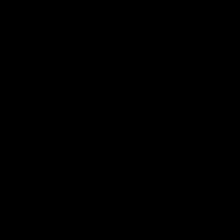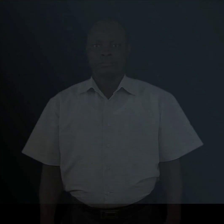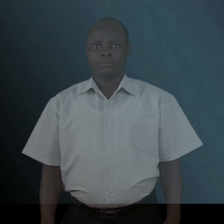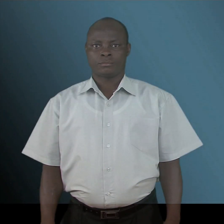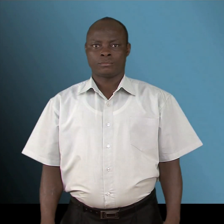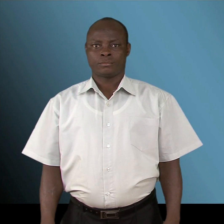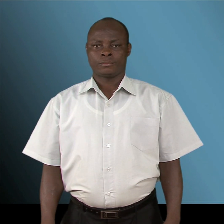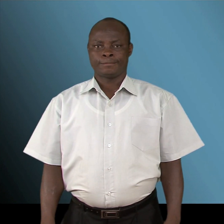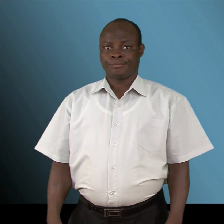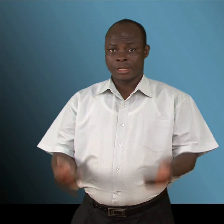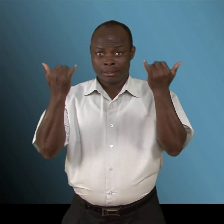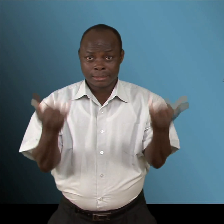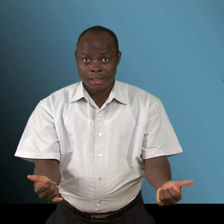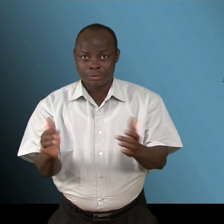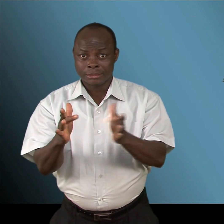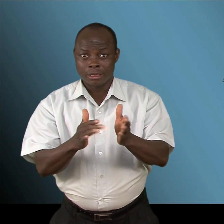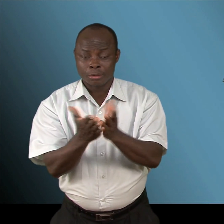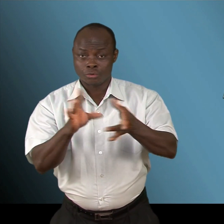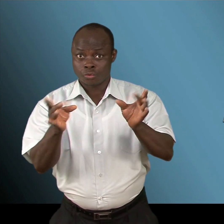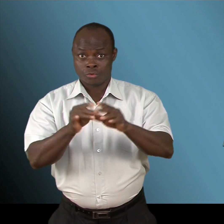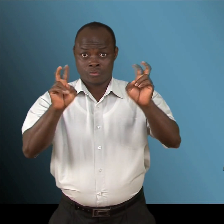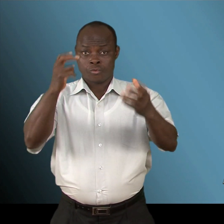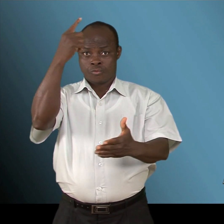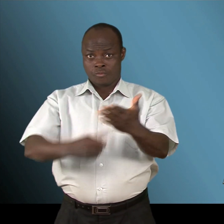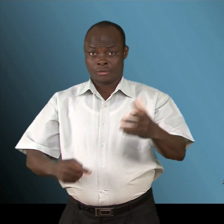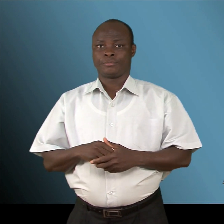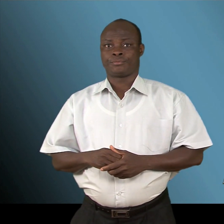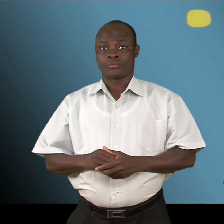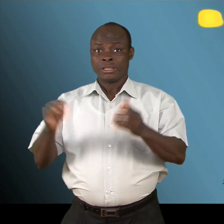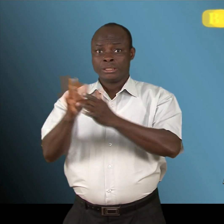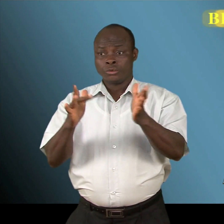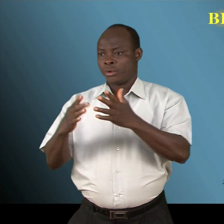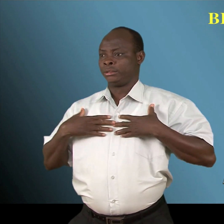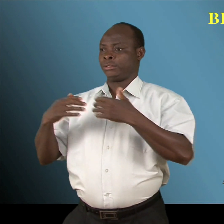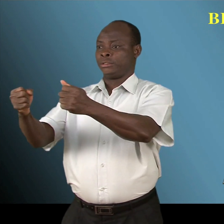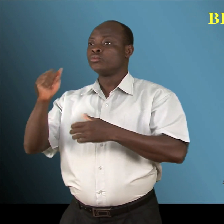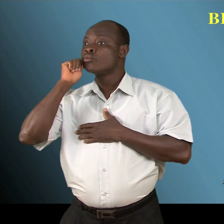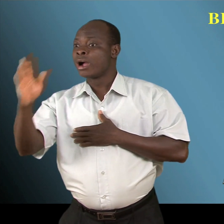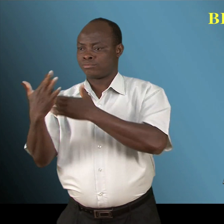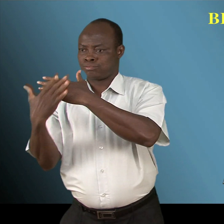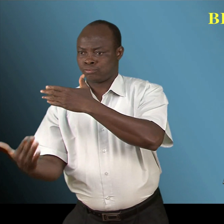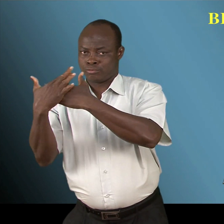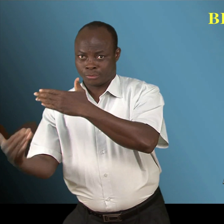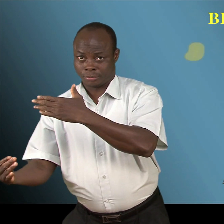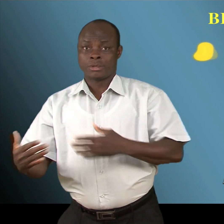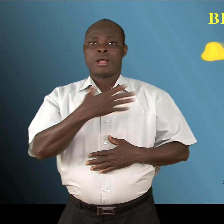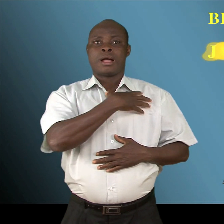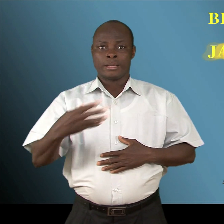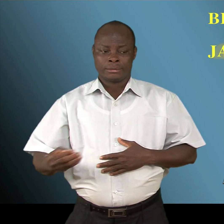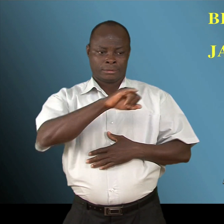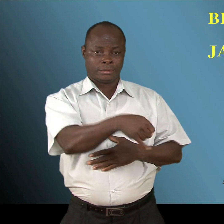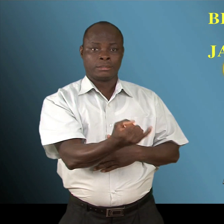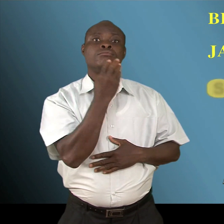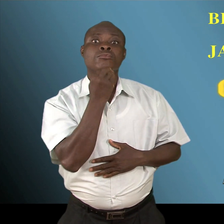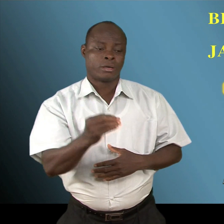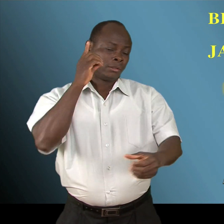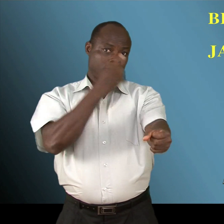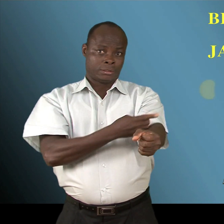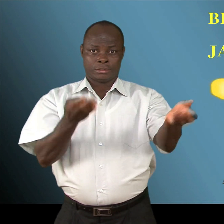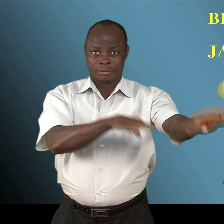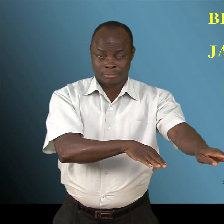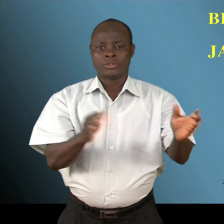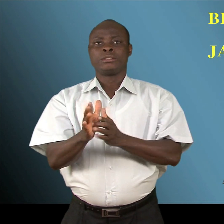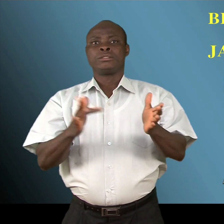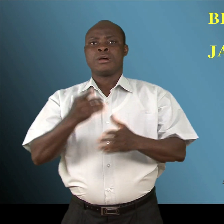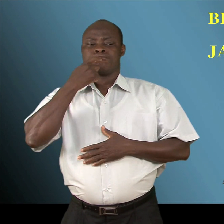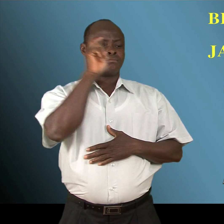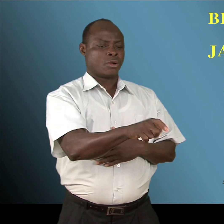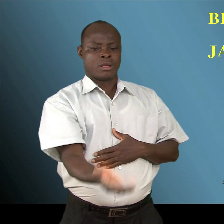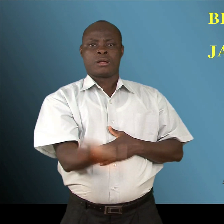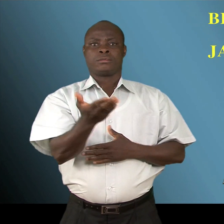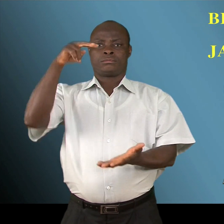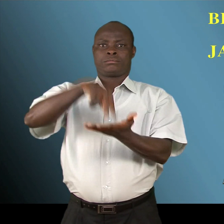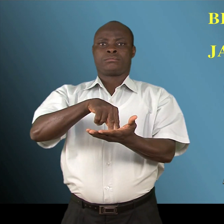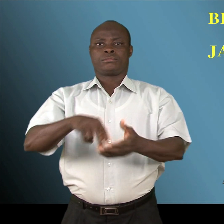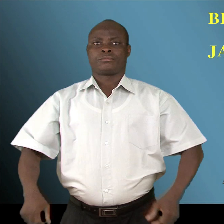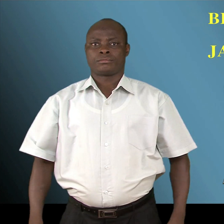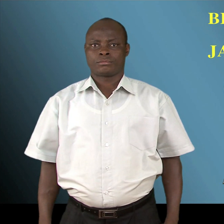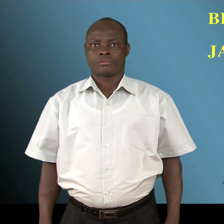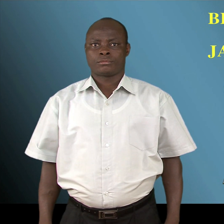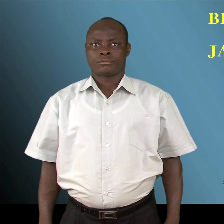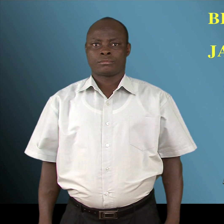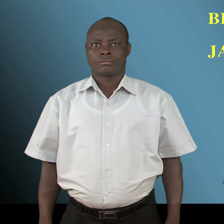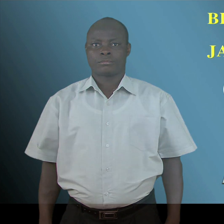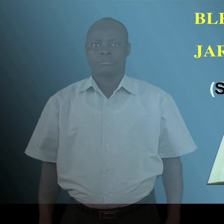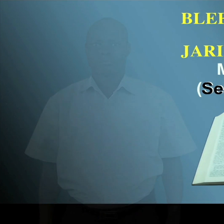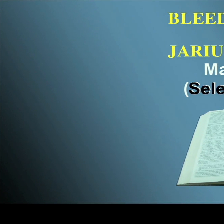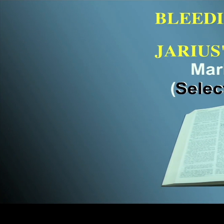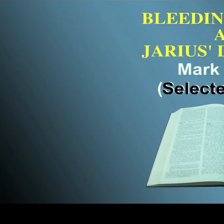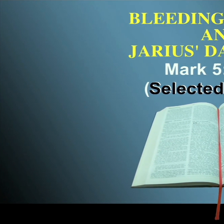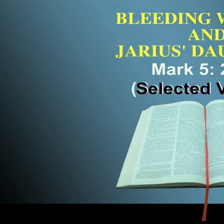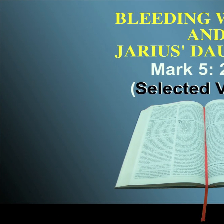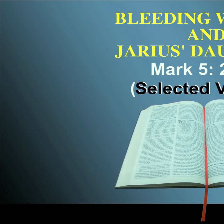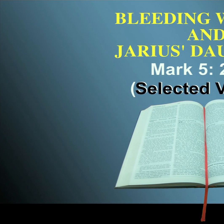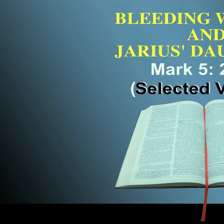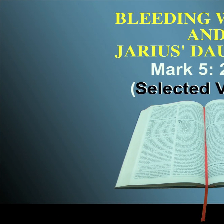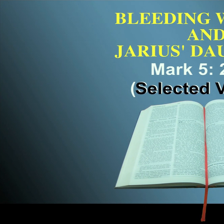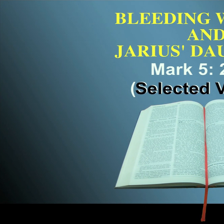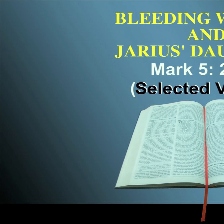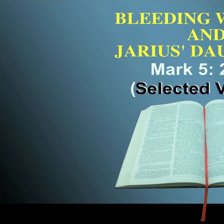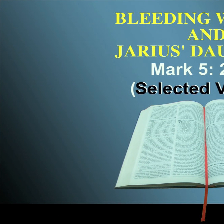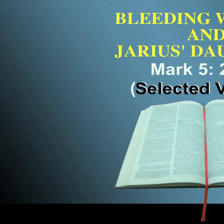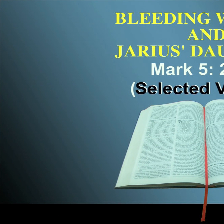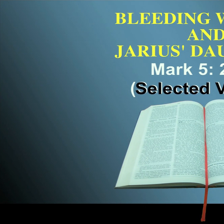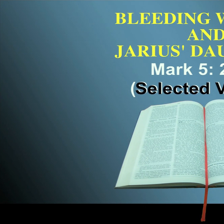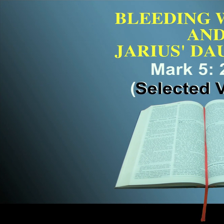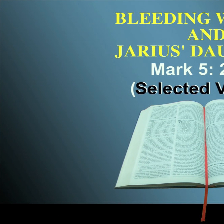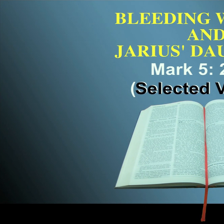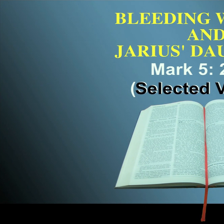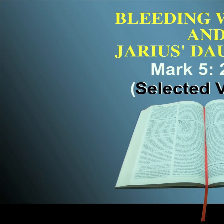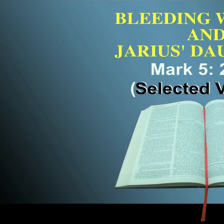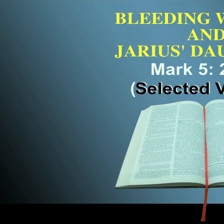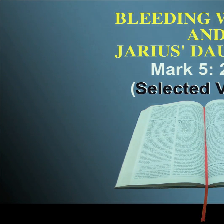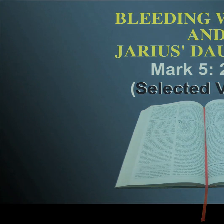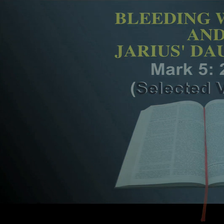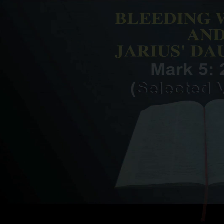Bleeding woman and Jairus' daughter